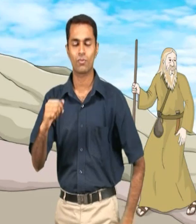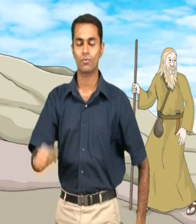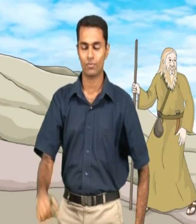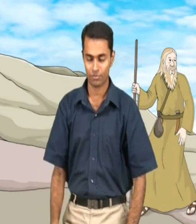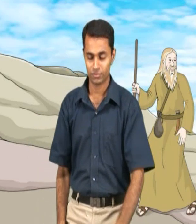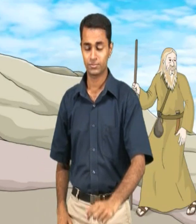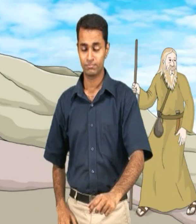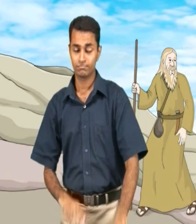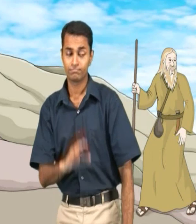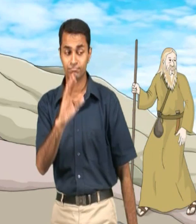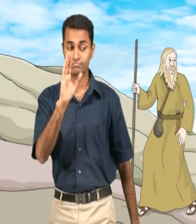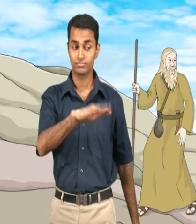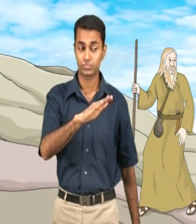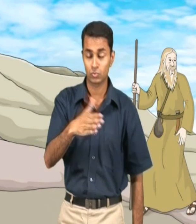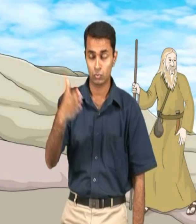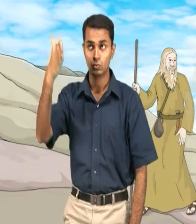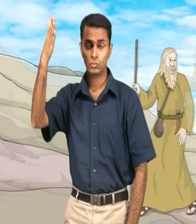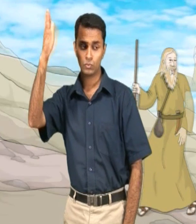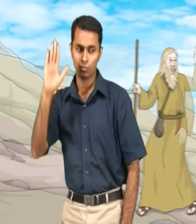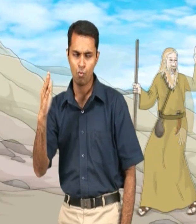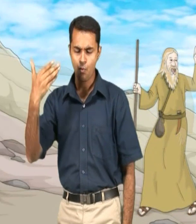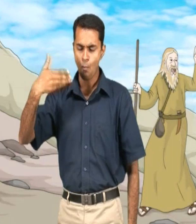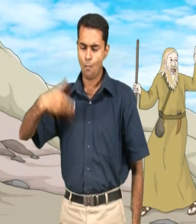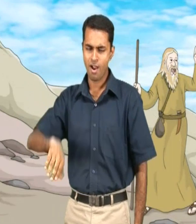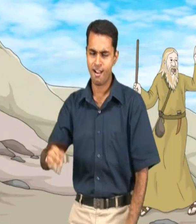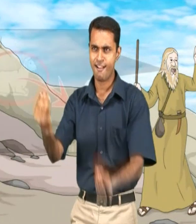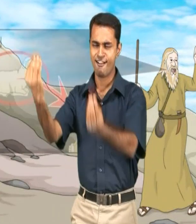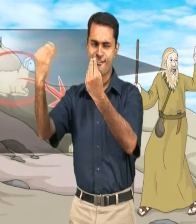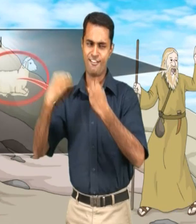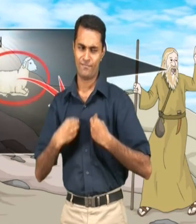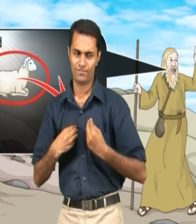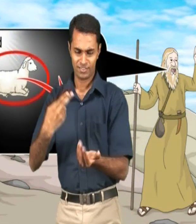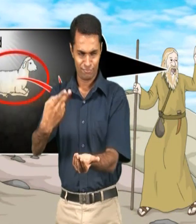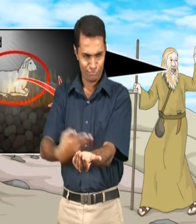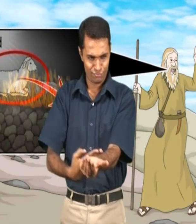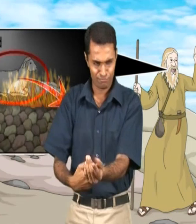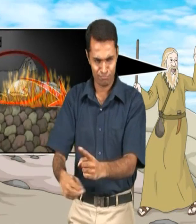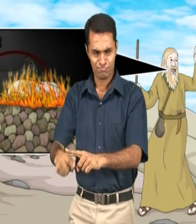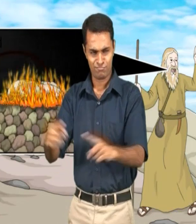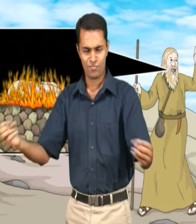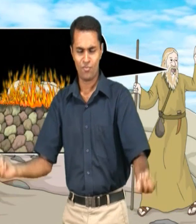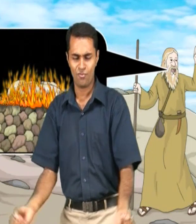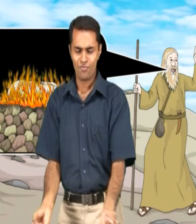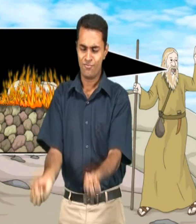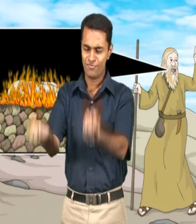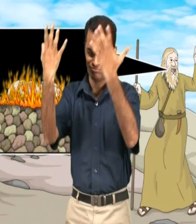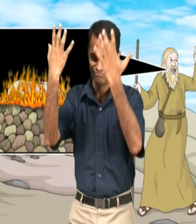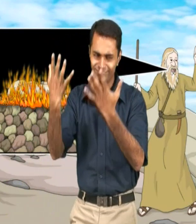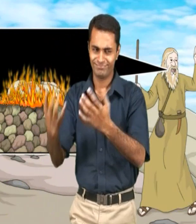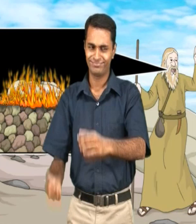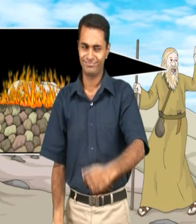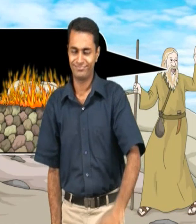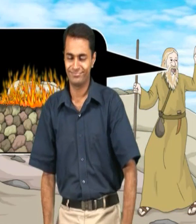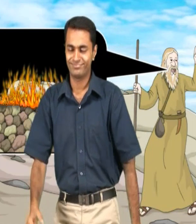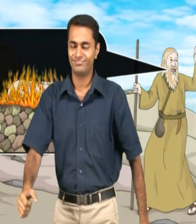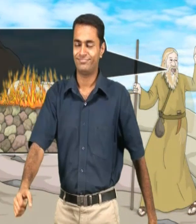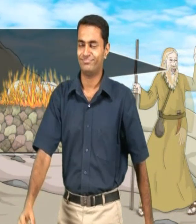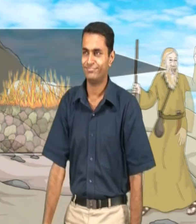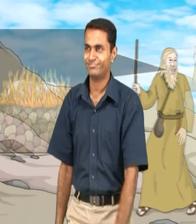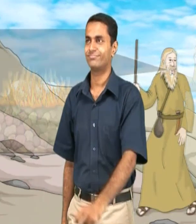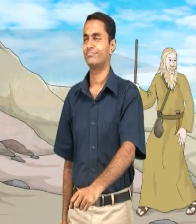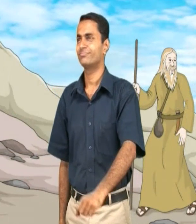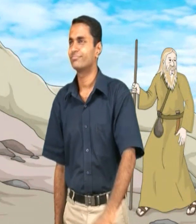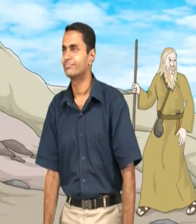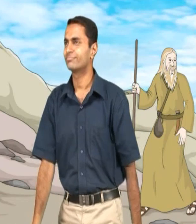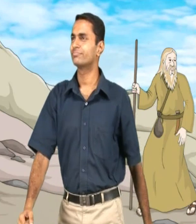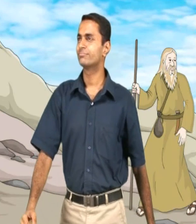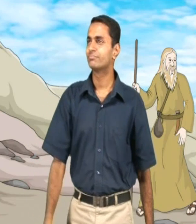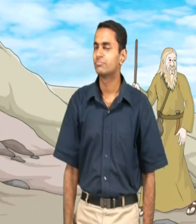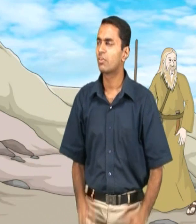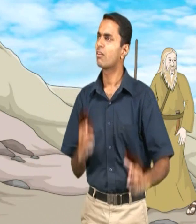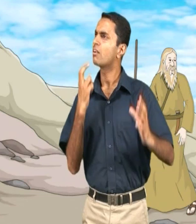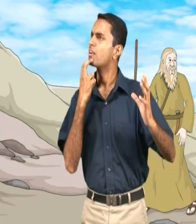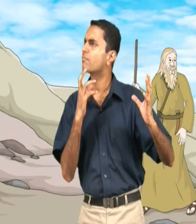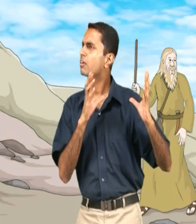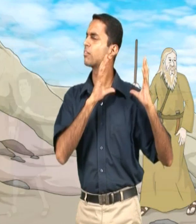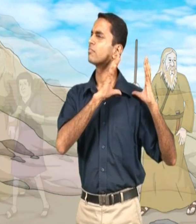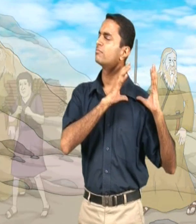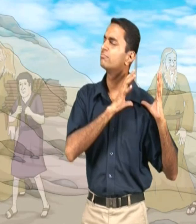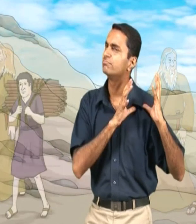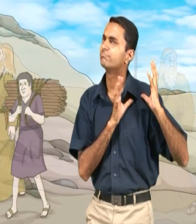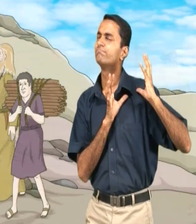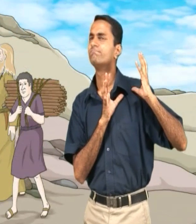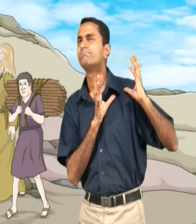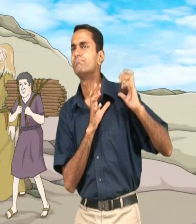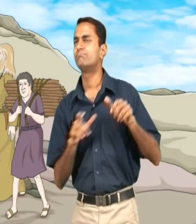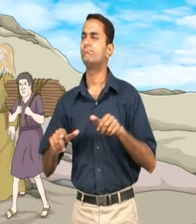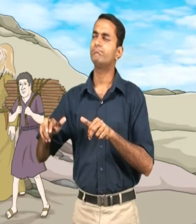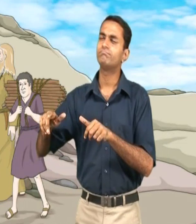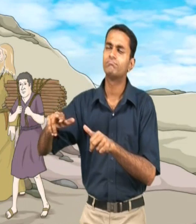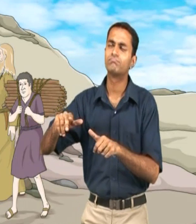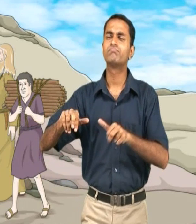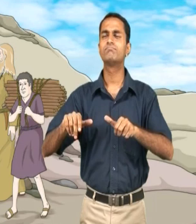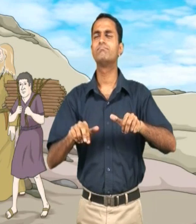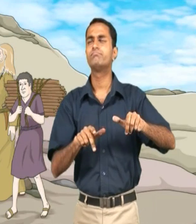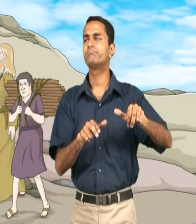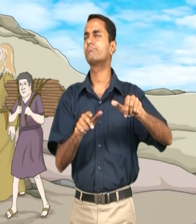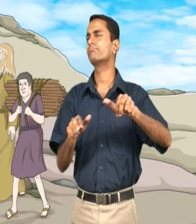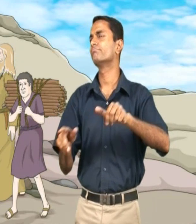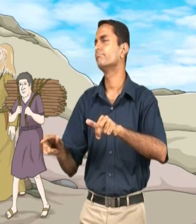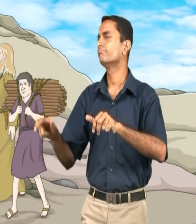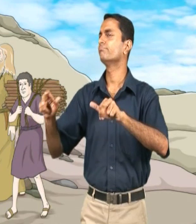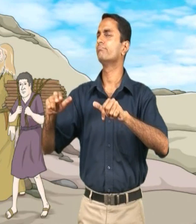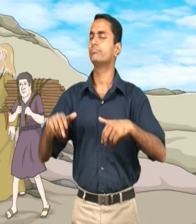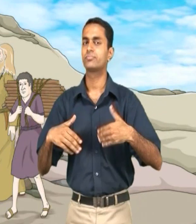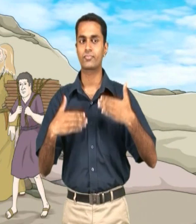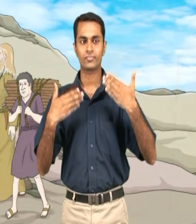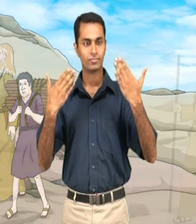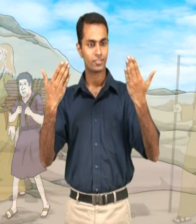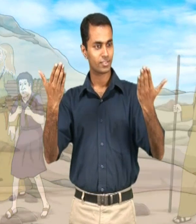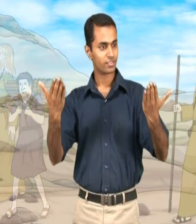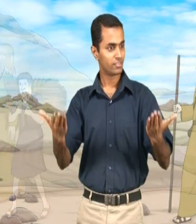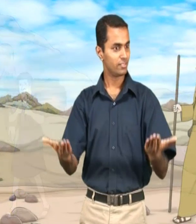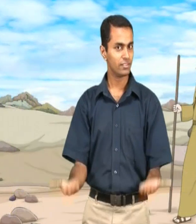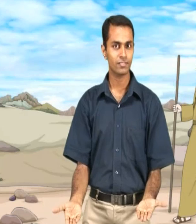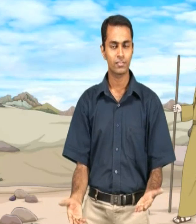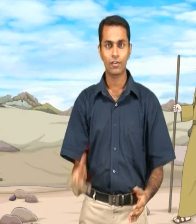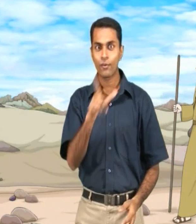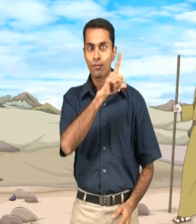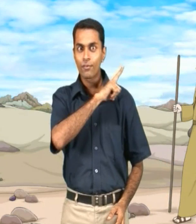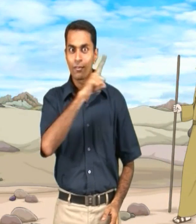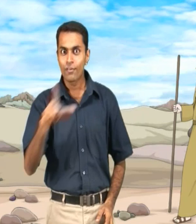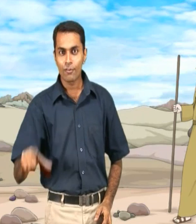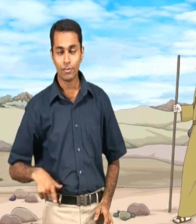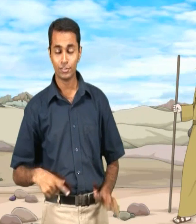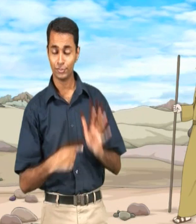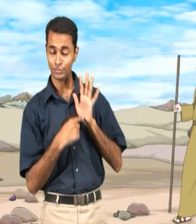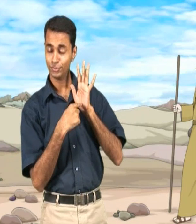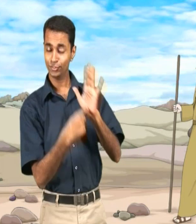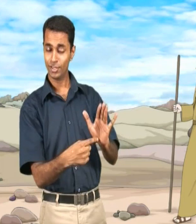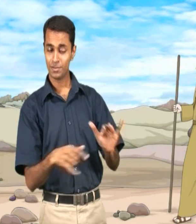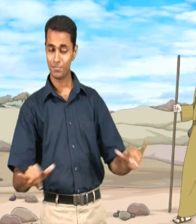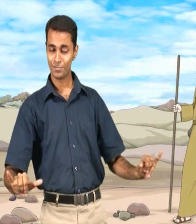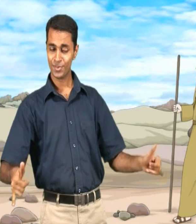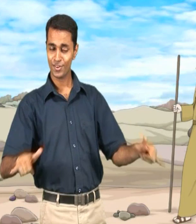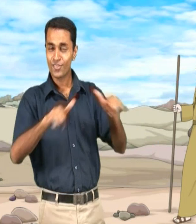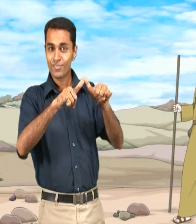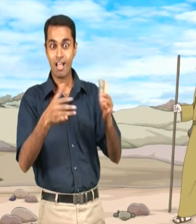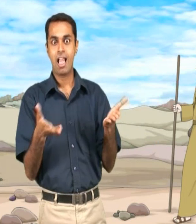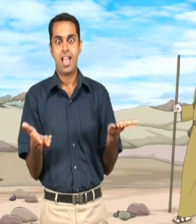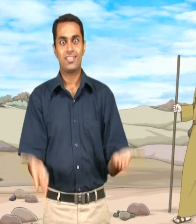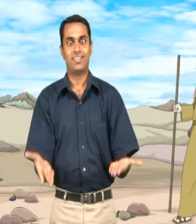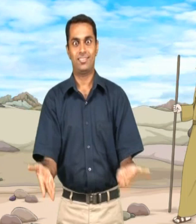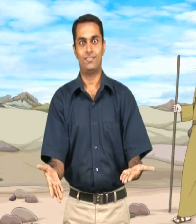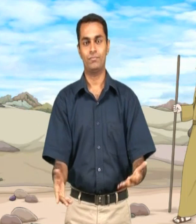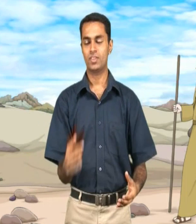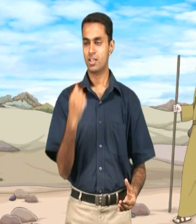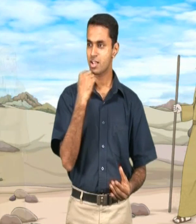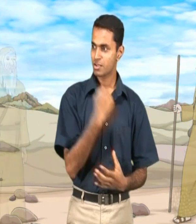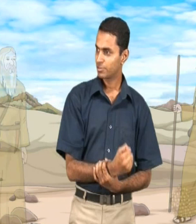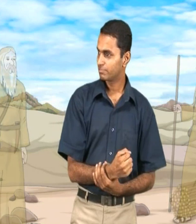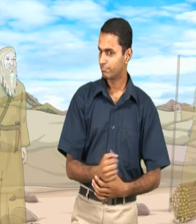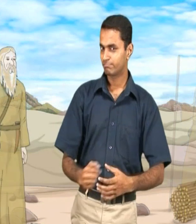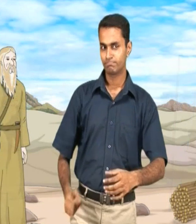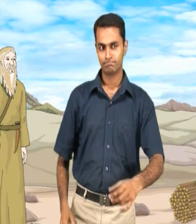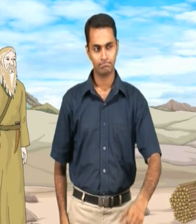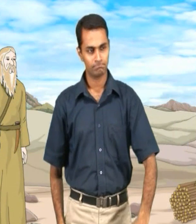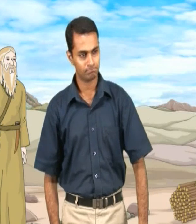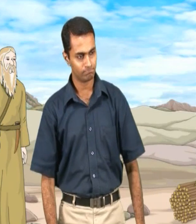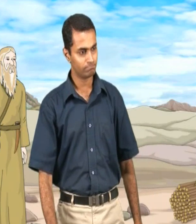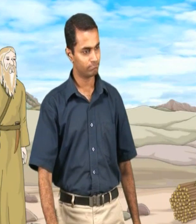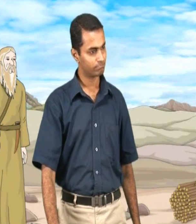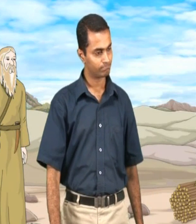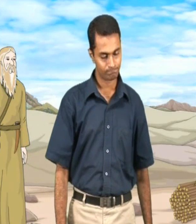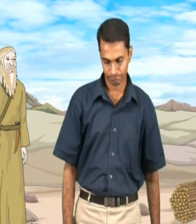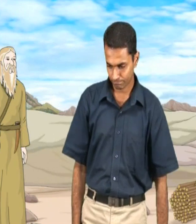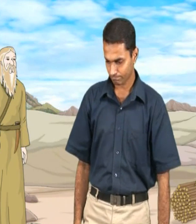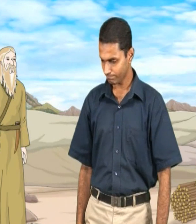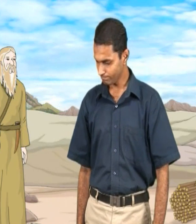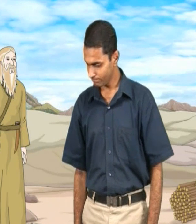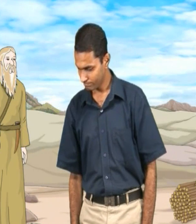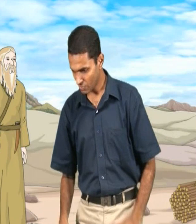Abraham answered, “God Himself will provide the lamb for the burnt offering, my son.” And the two walked on together.